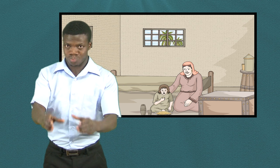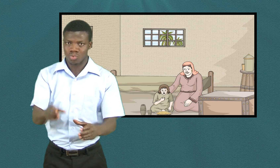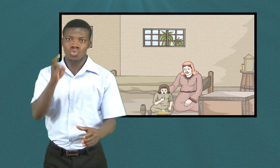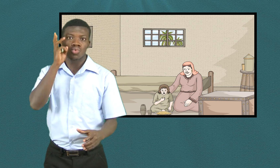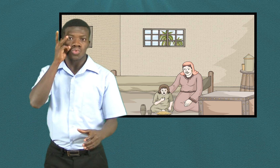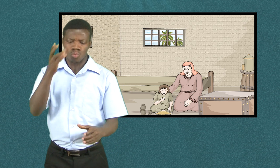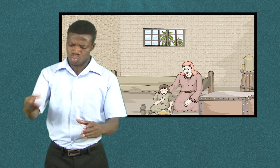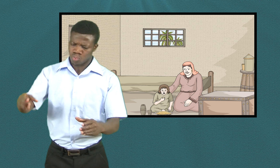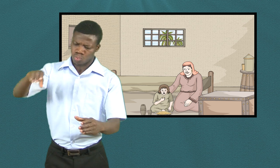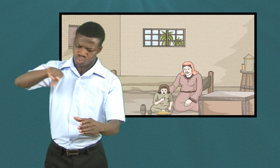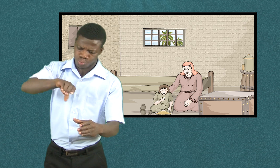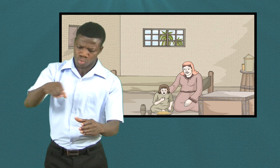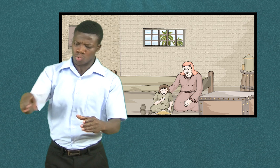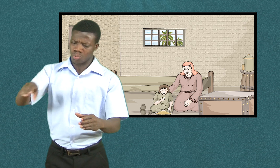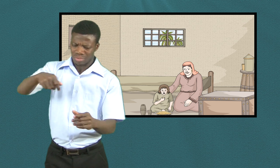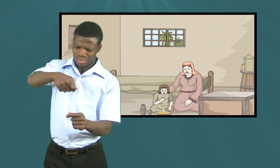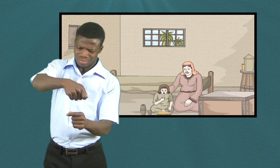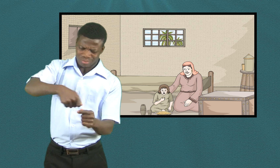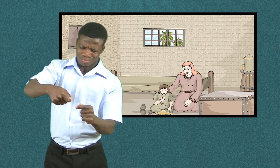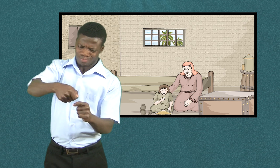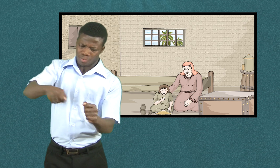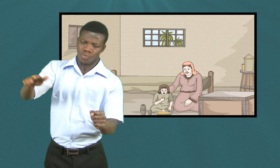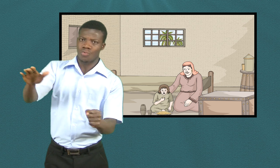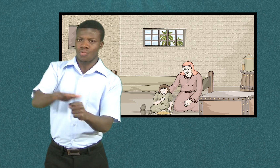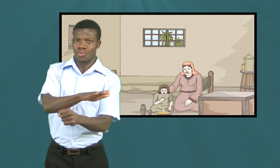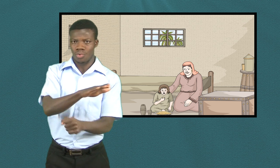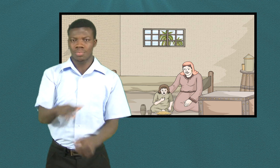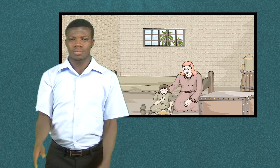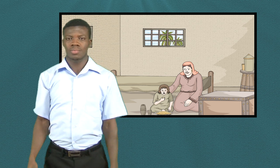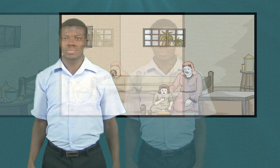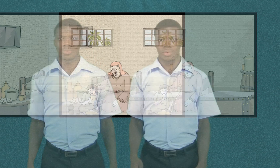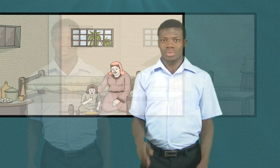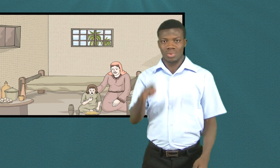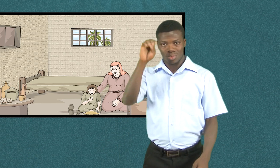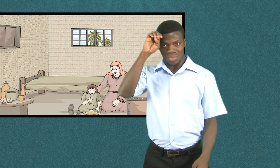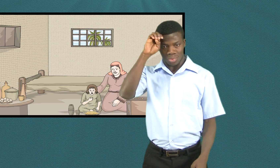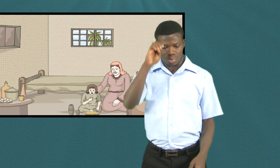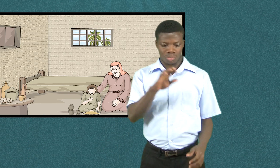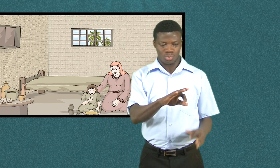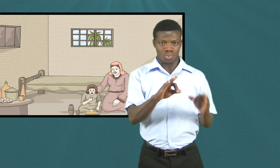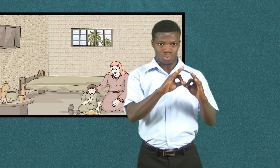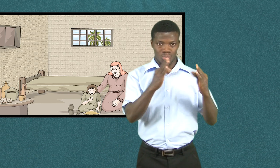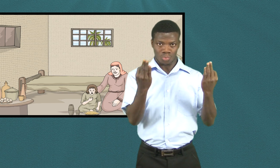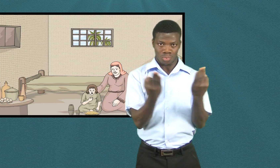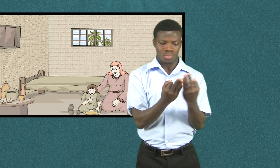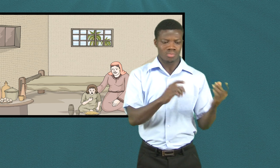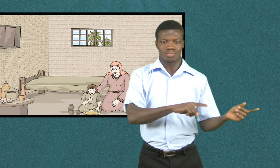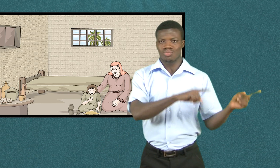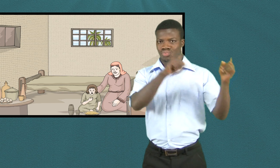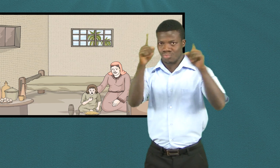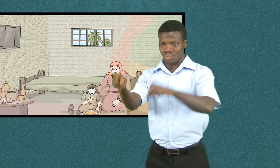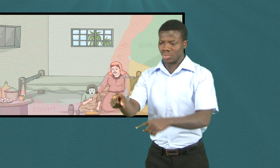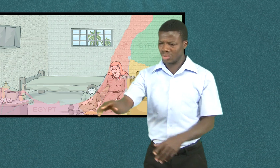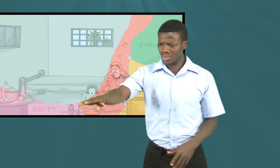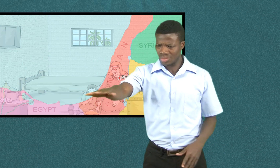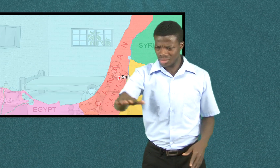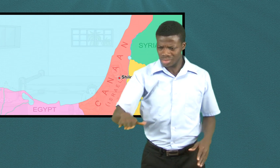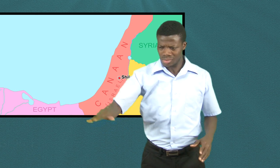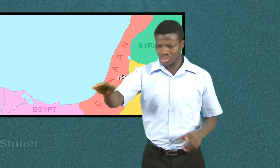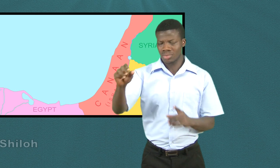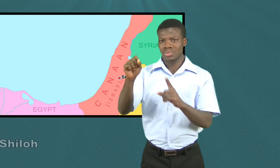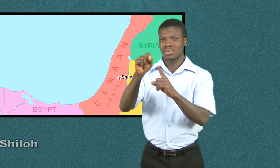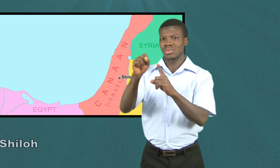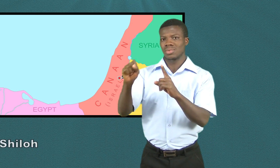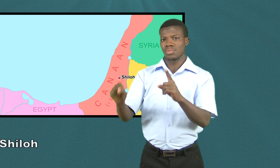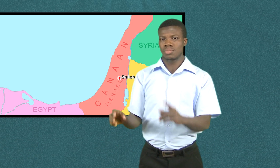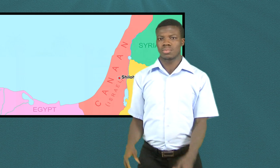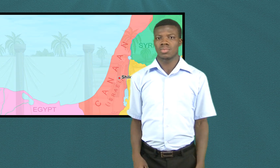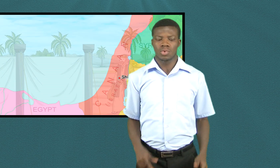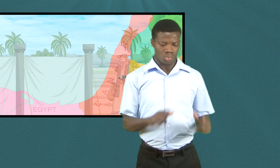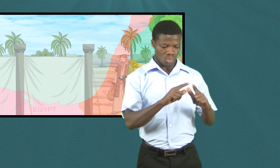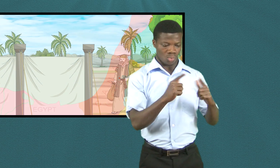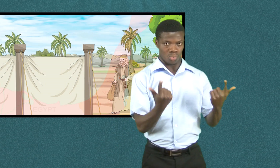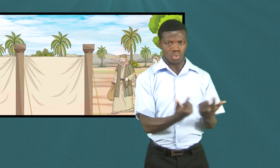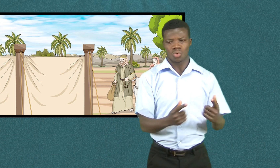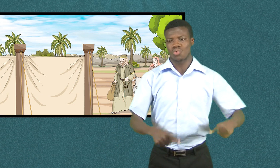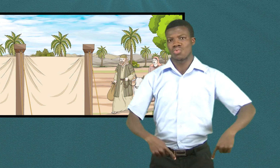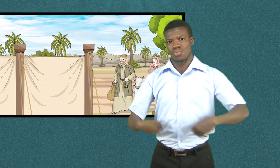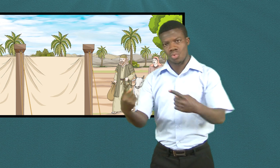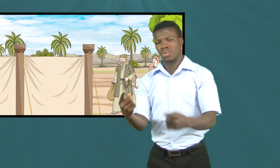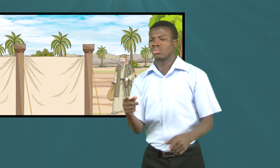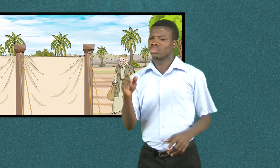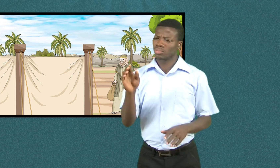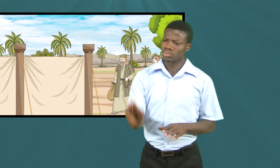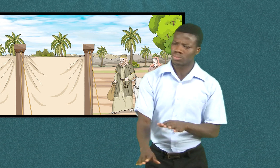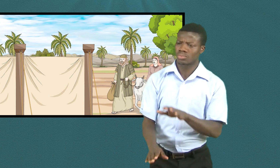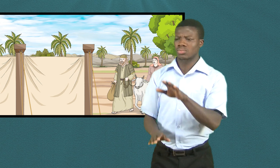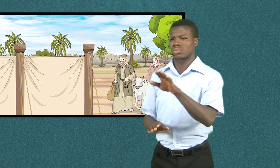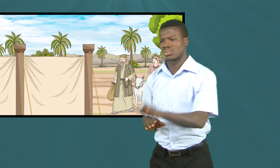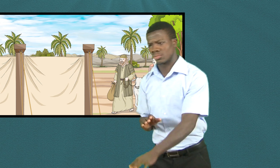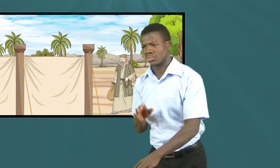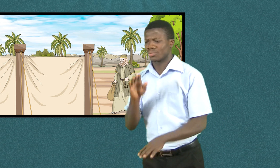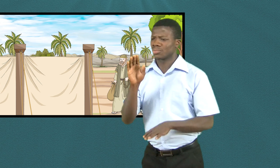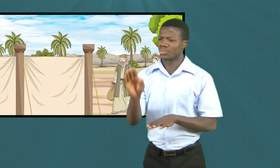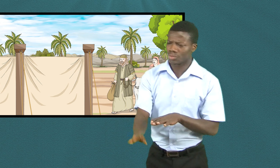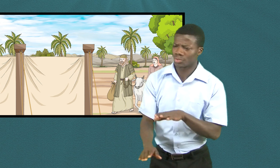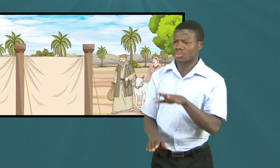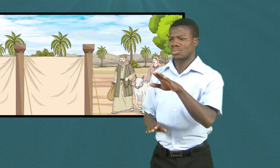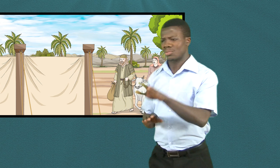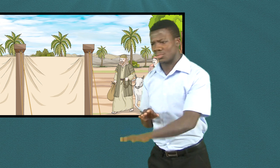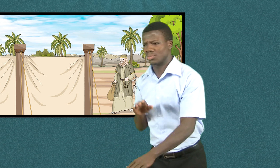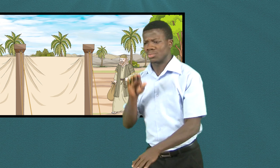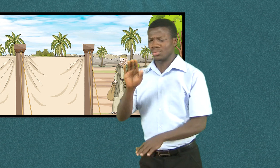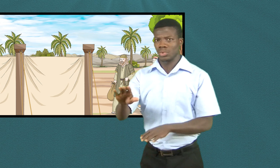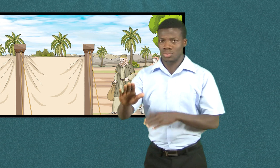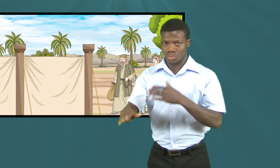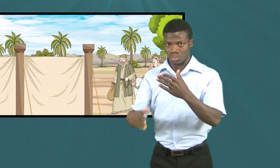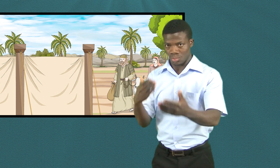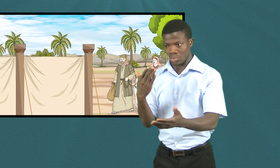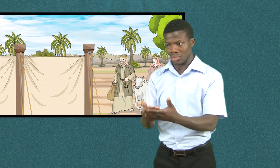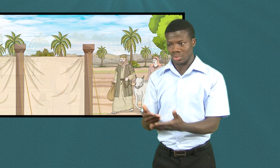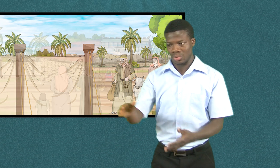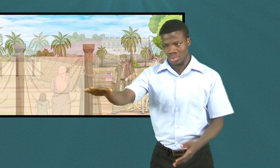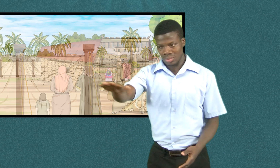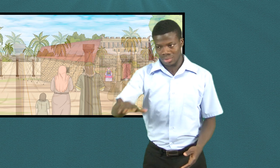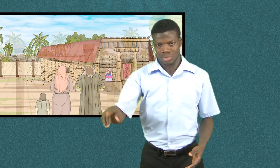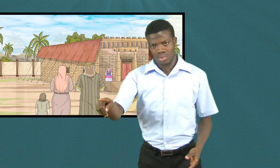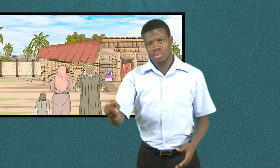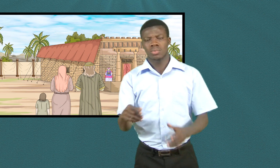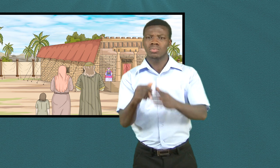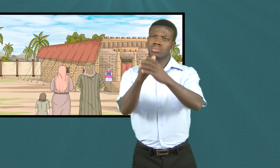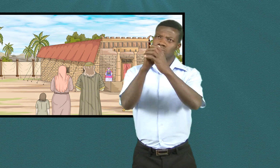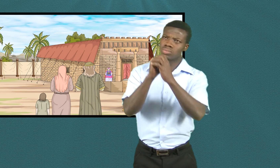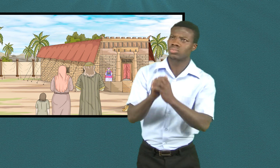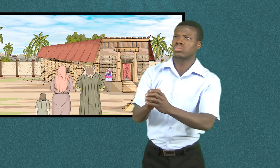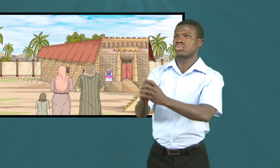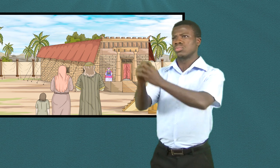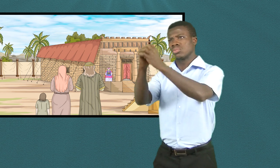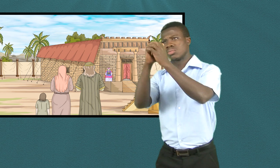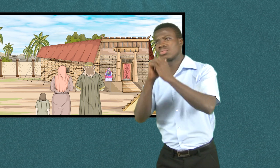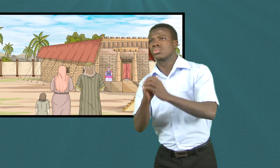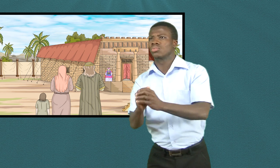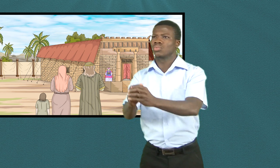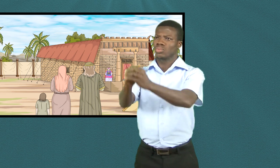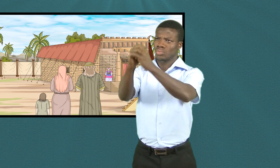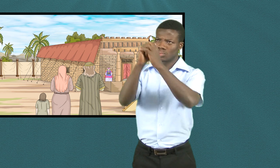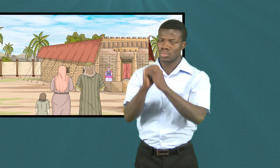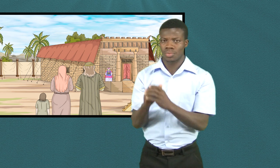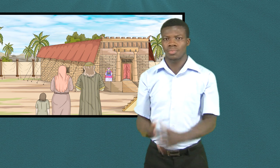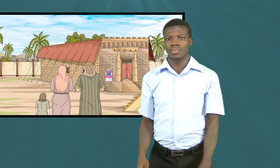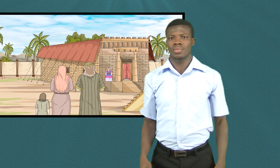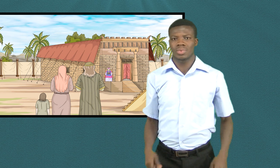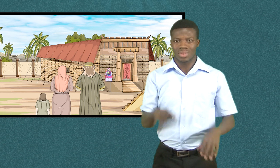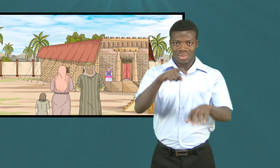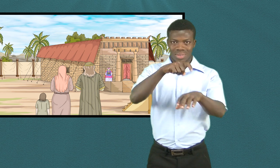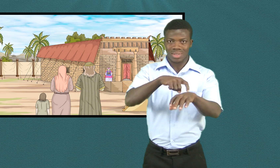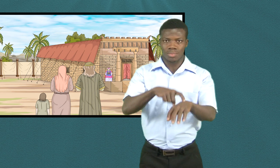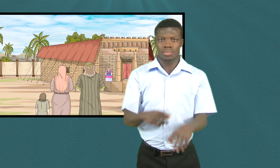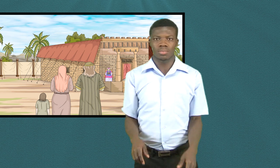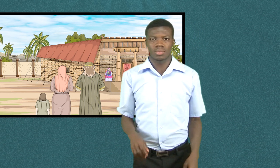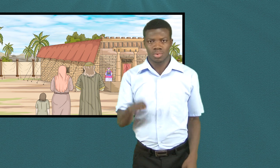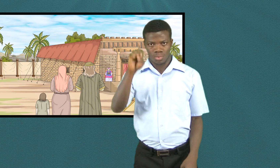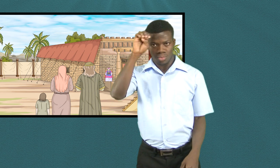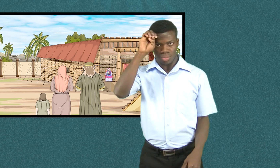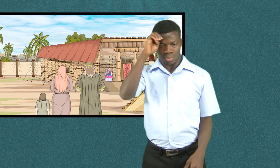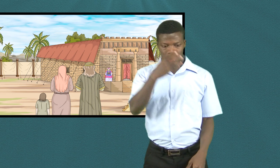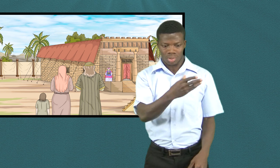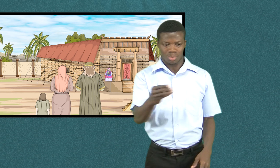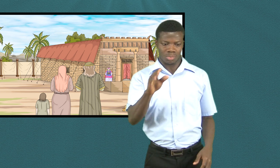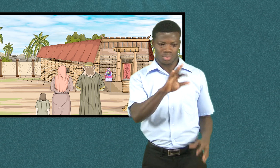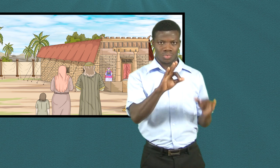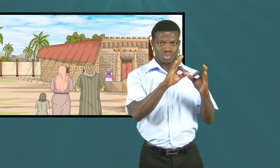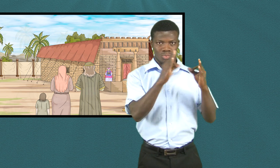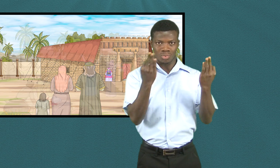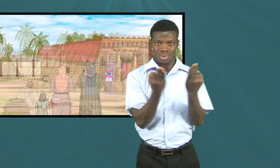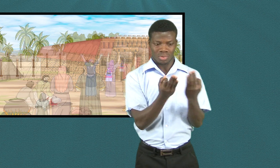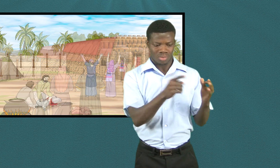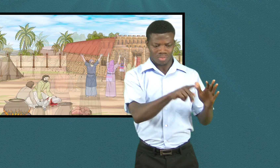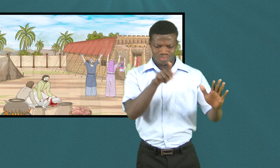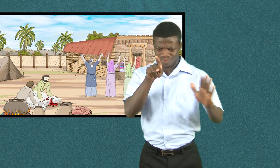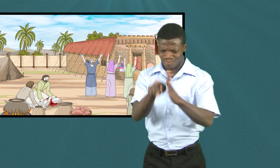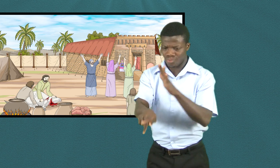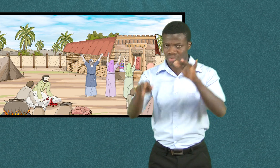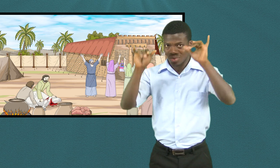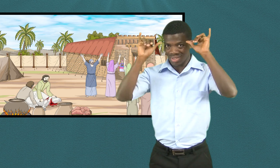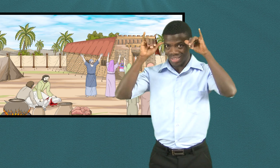Though the boy was still young, she brought him to the house of the LORD at Shiloh.